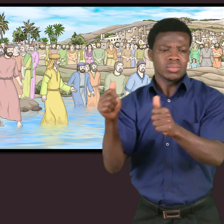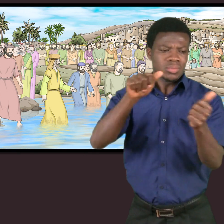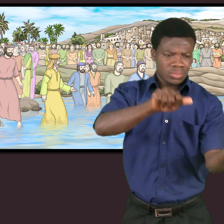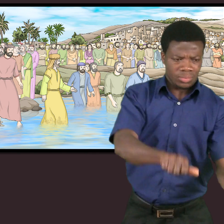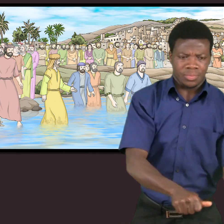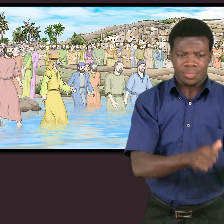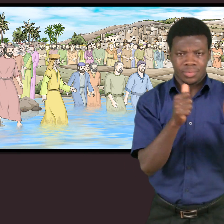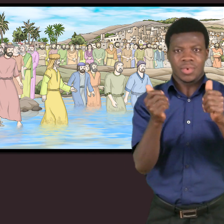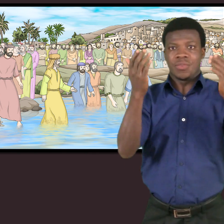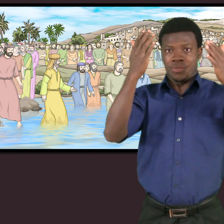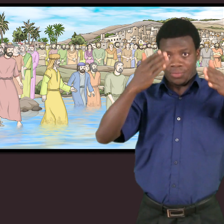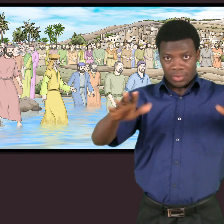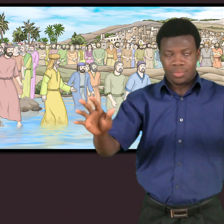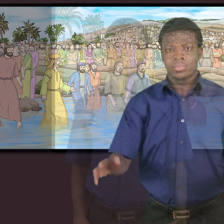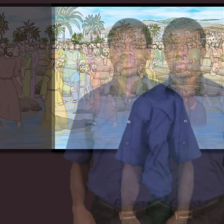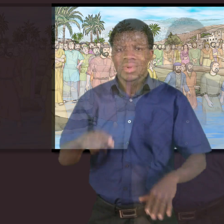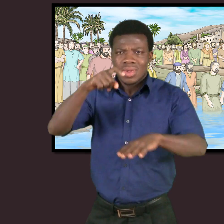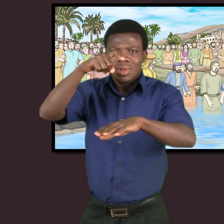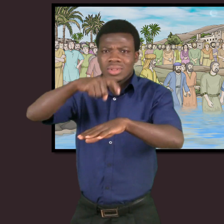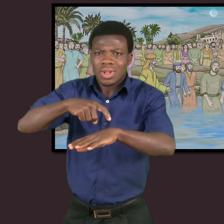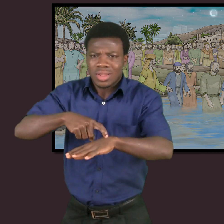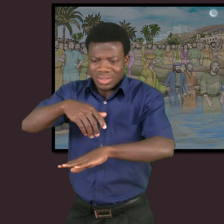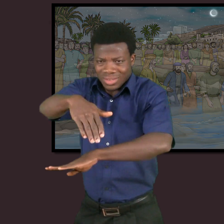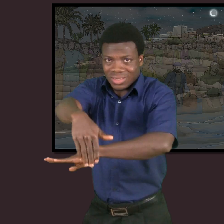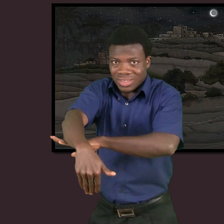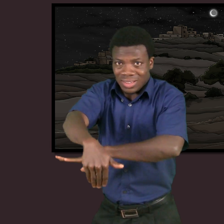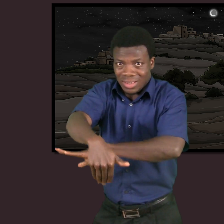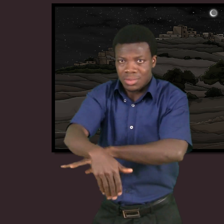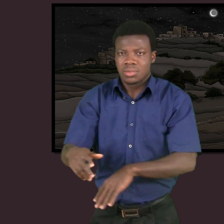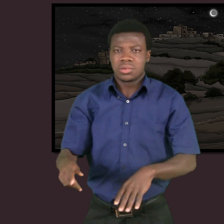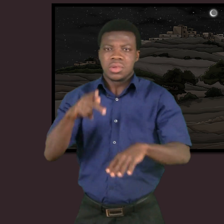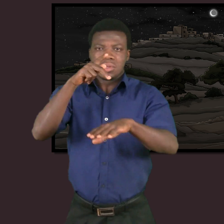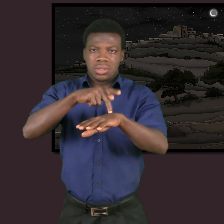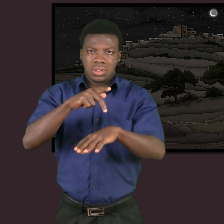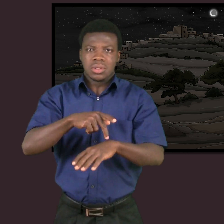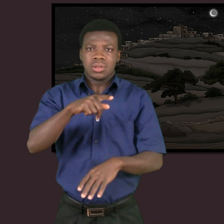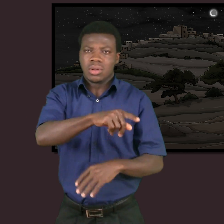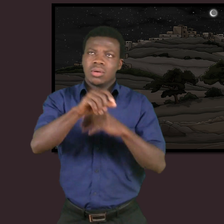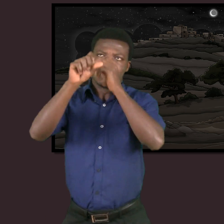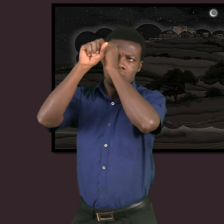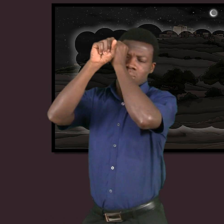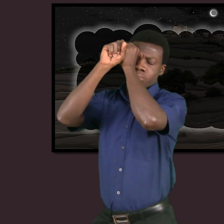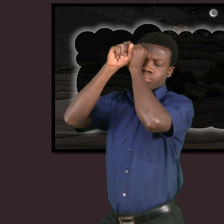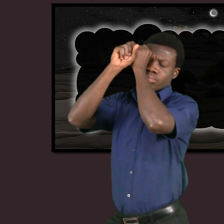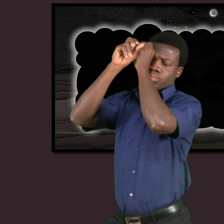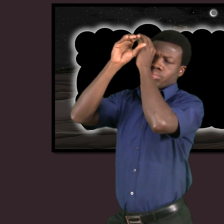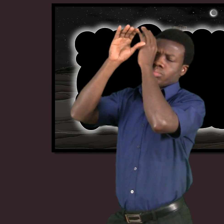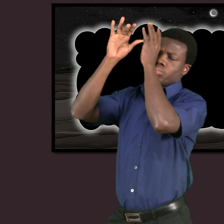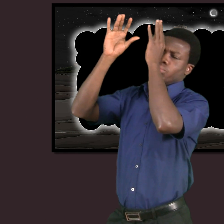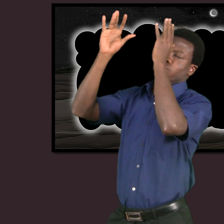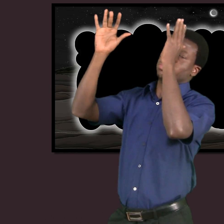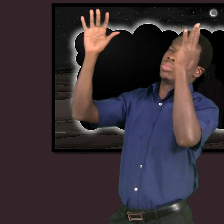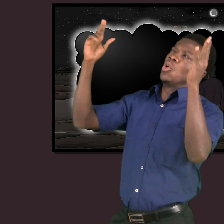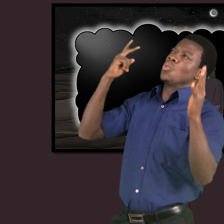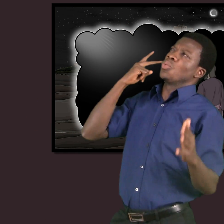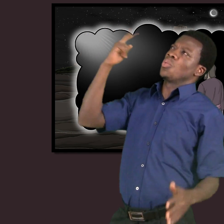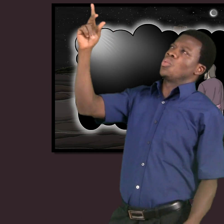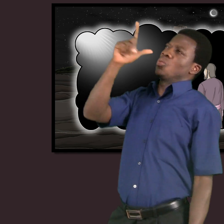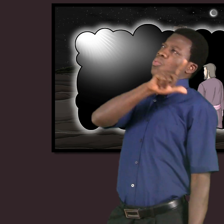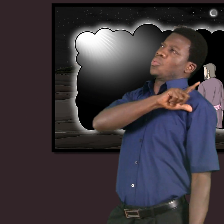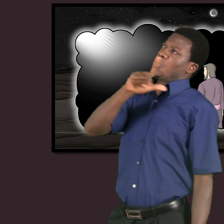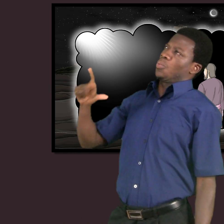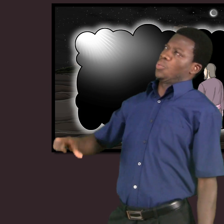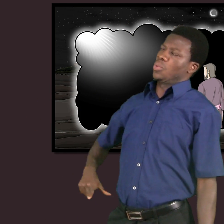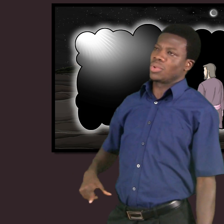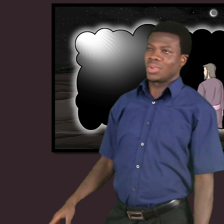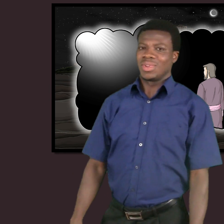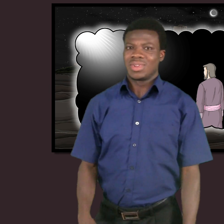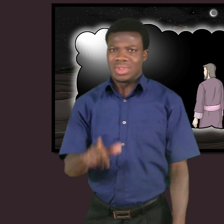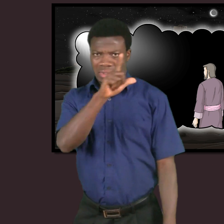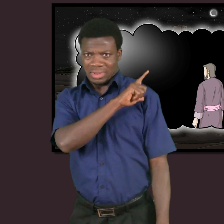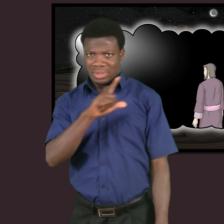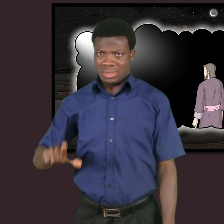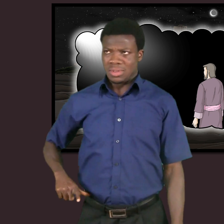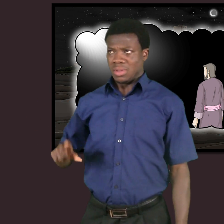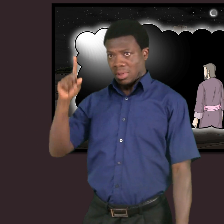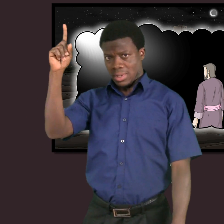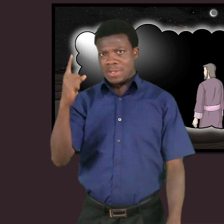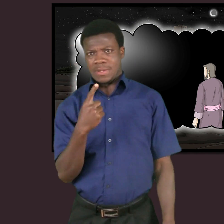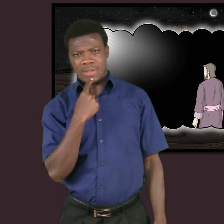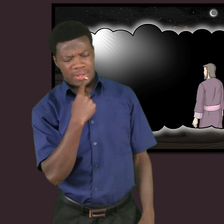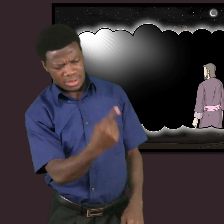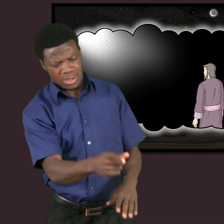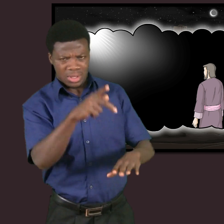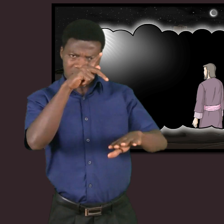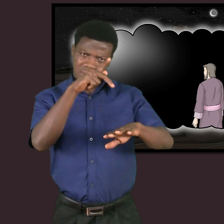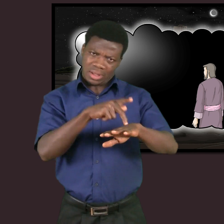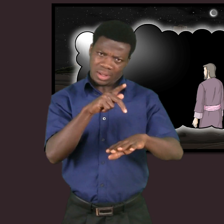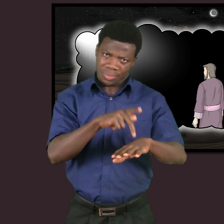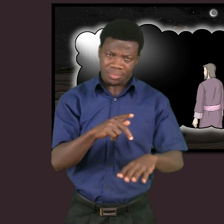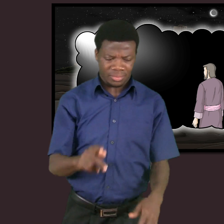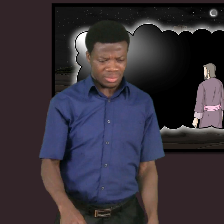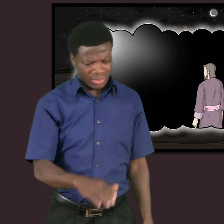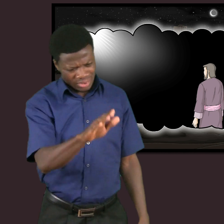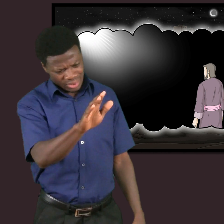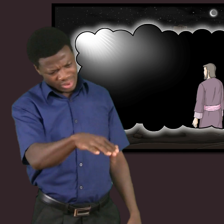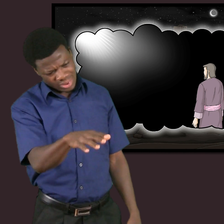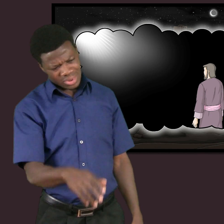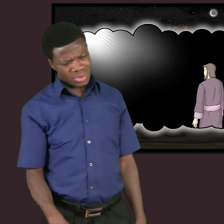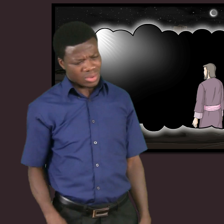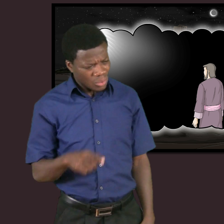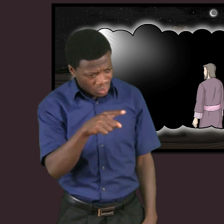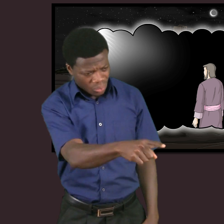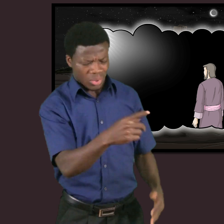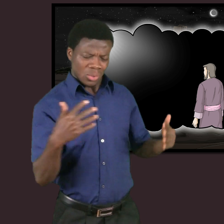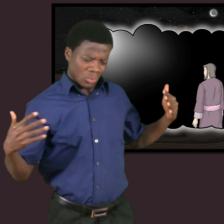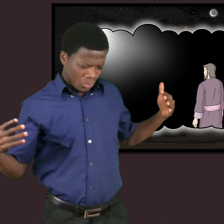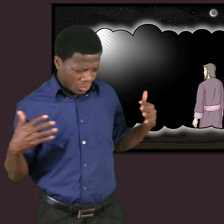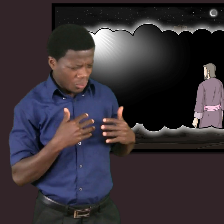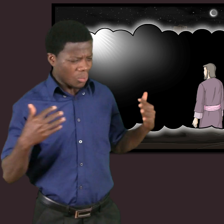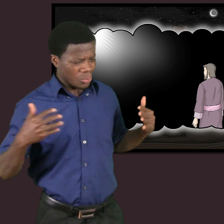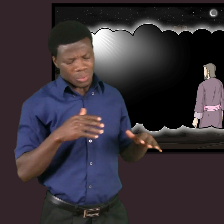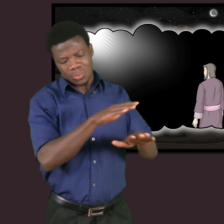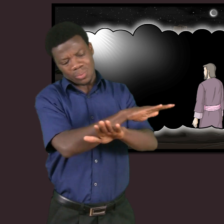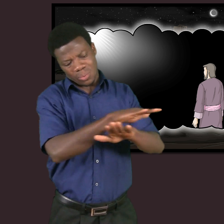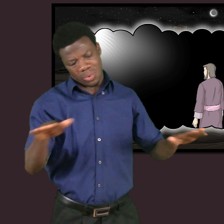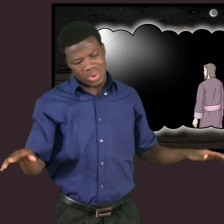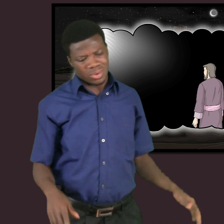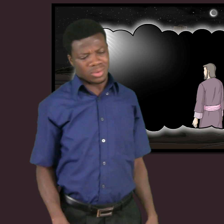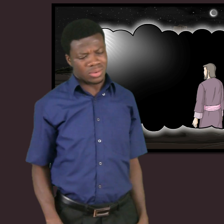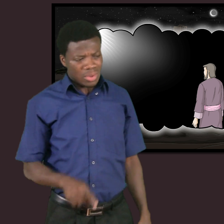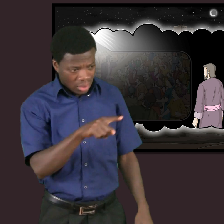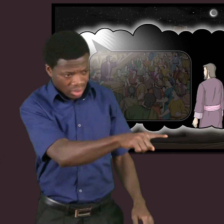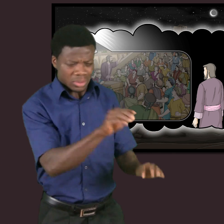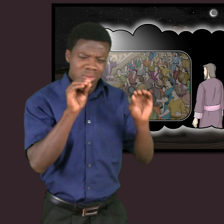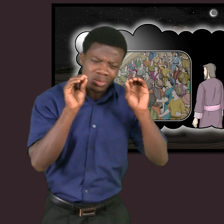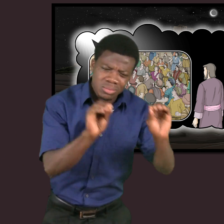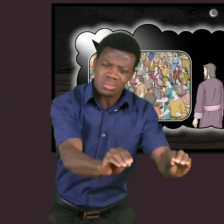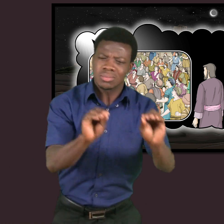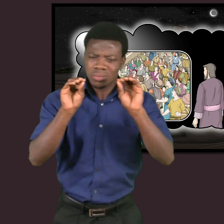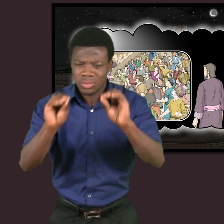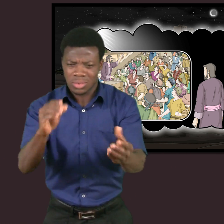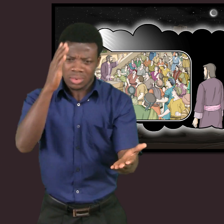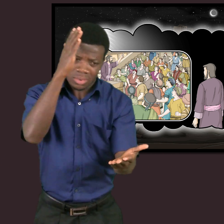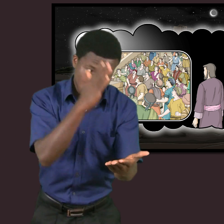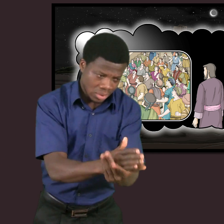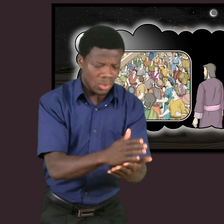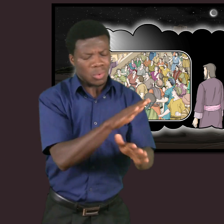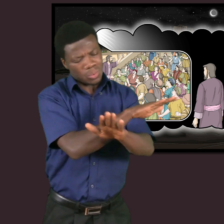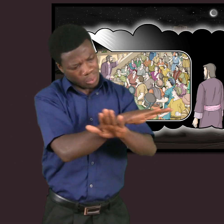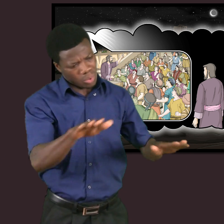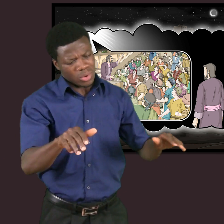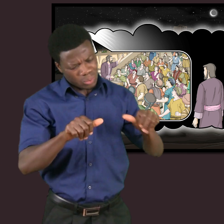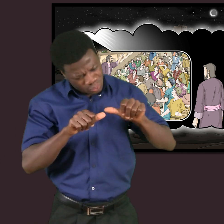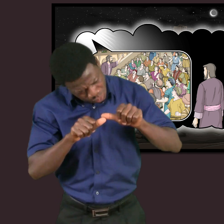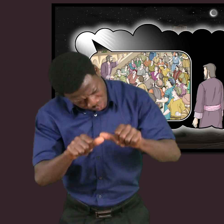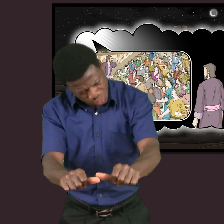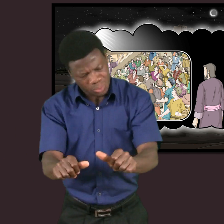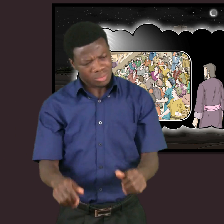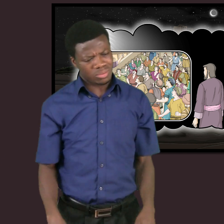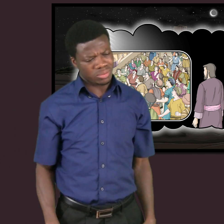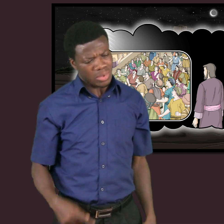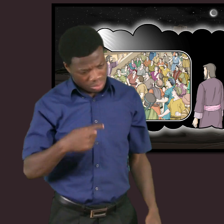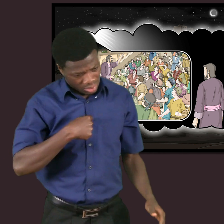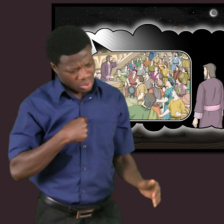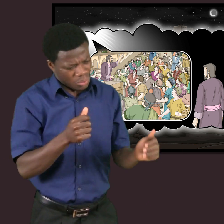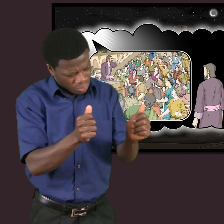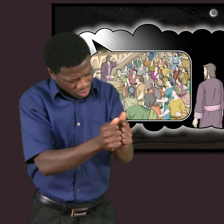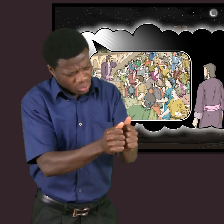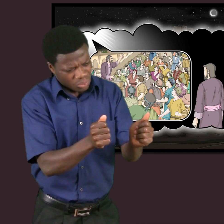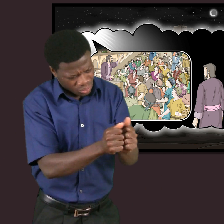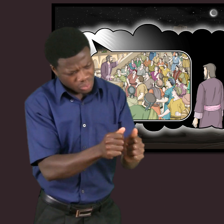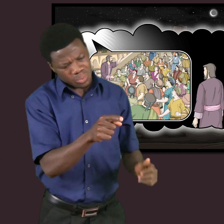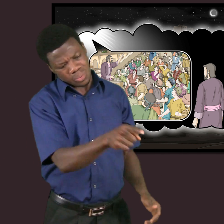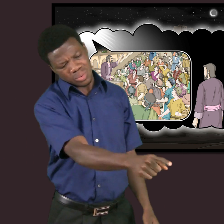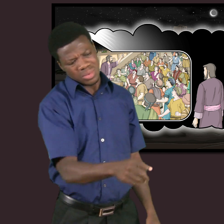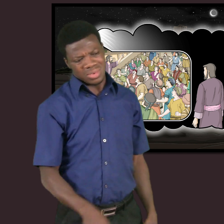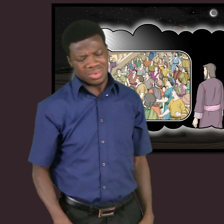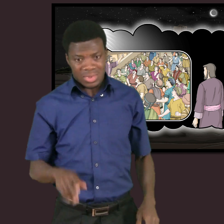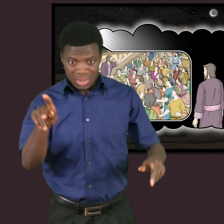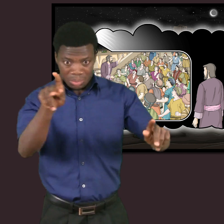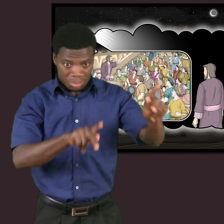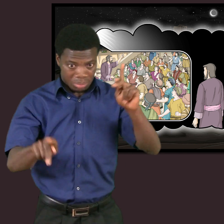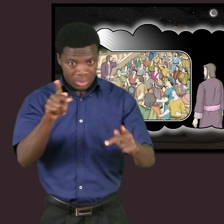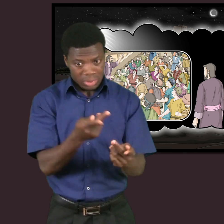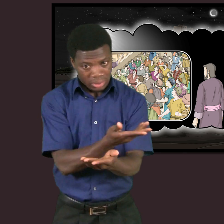One night the Lord spoke to Paul in a vision: “Do not be afraid; keep on speaking; do not be silent.